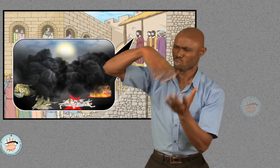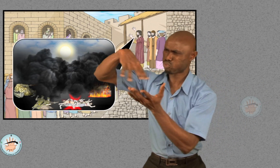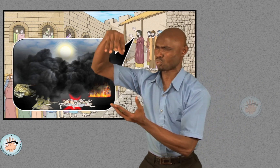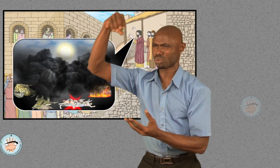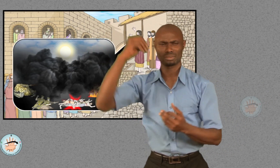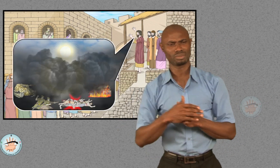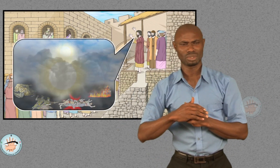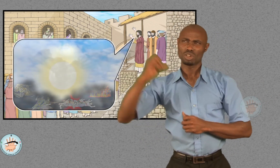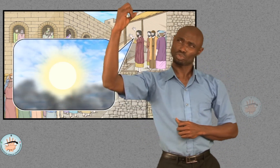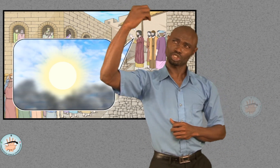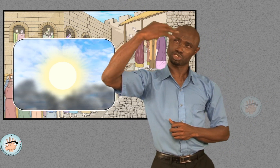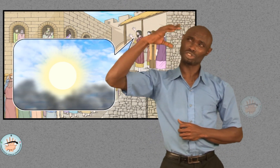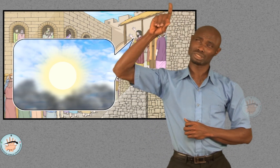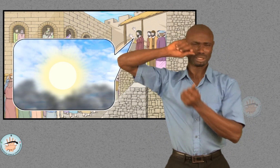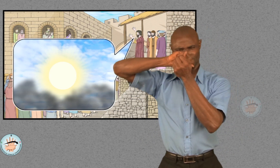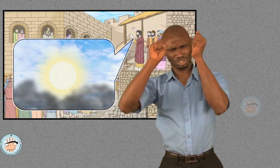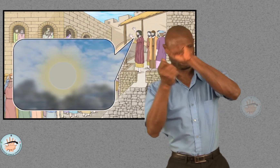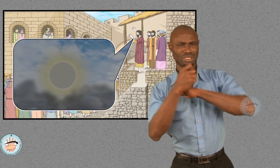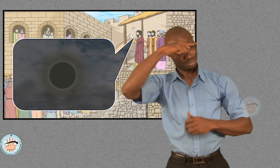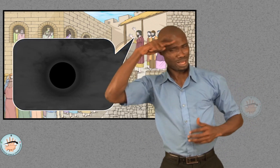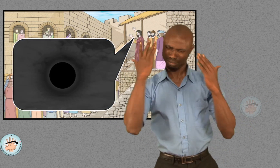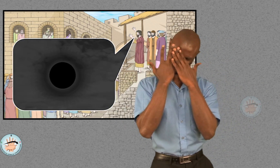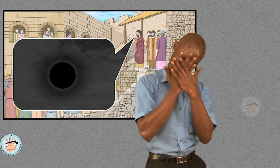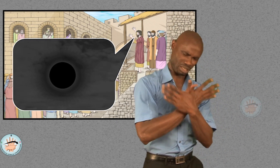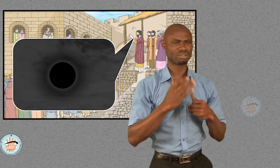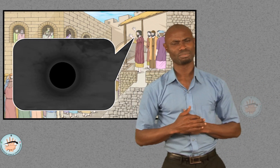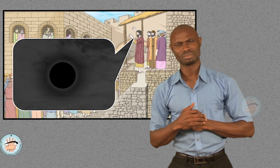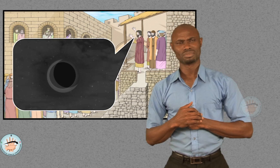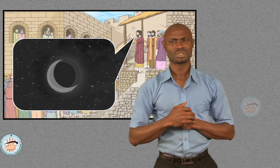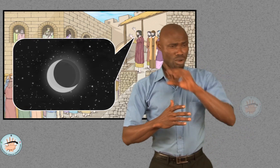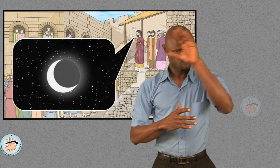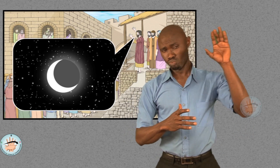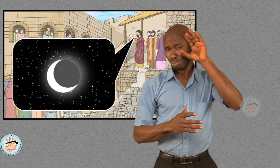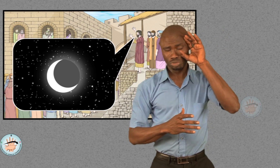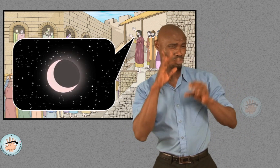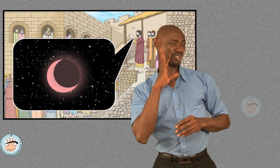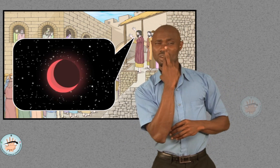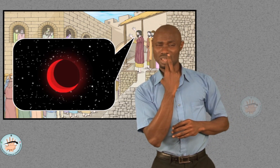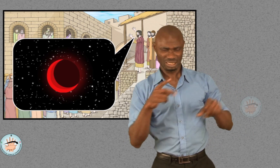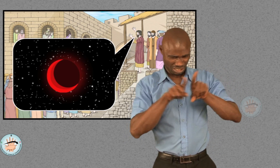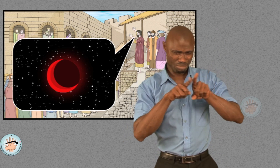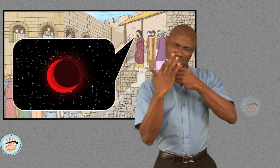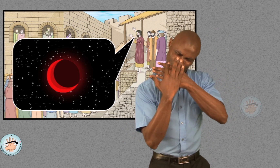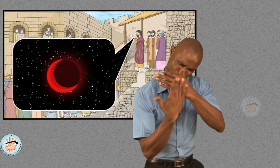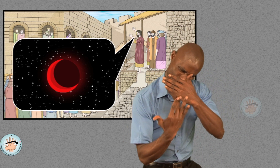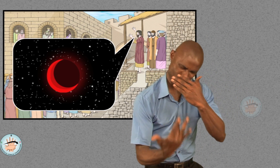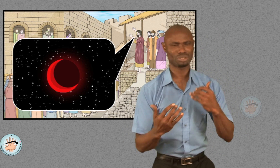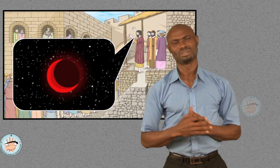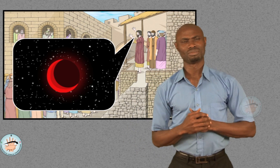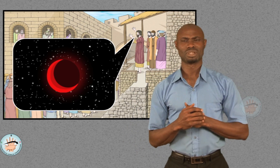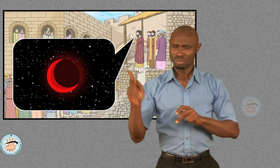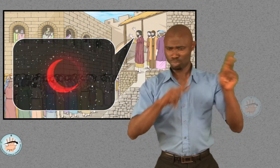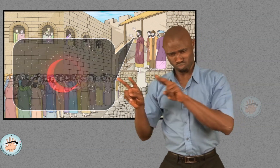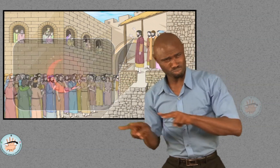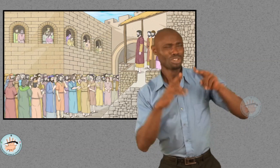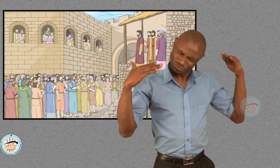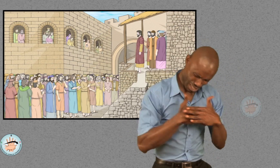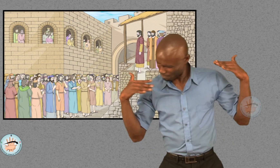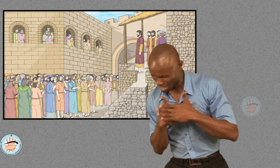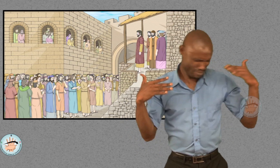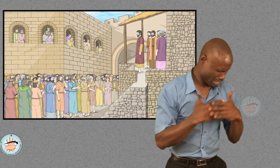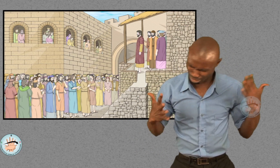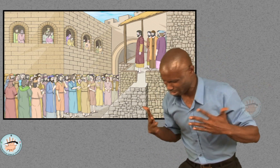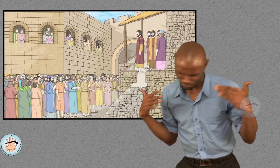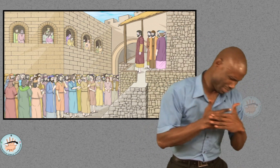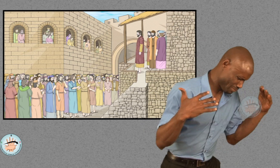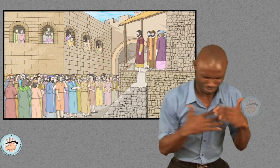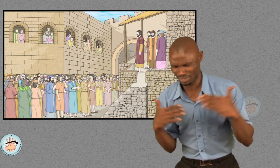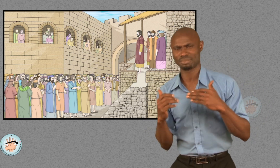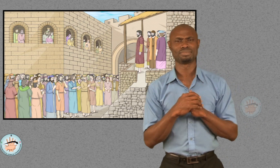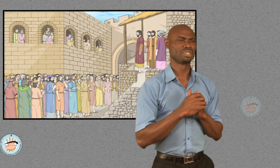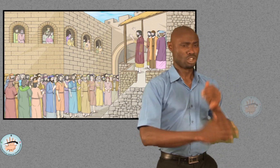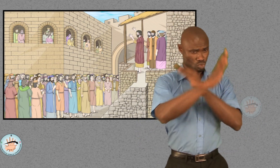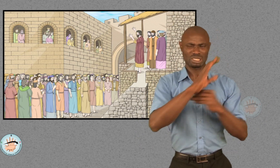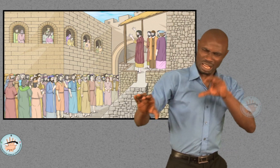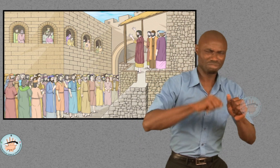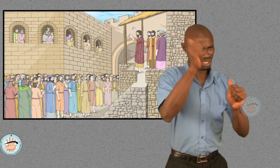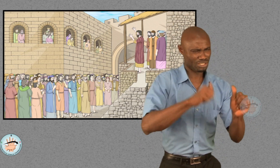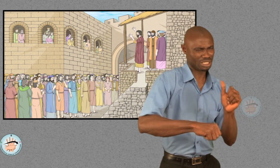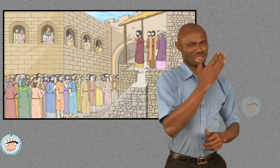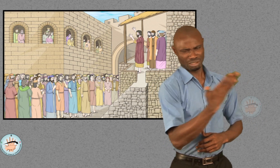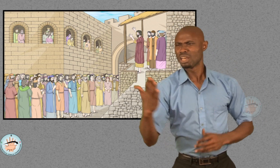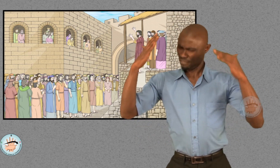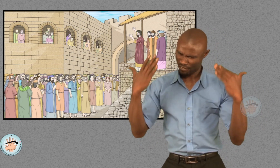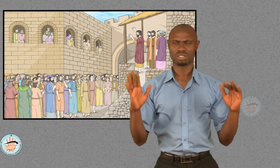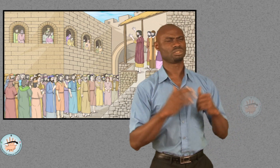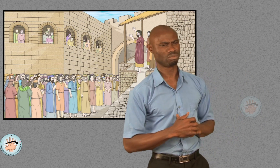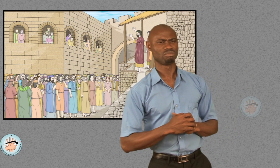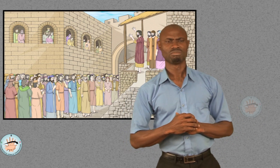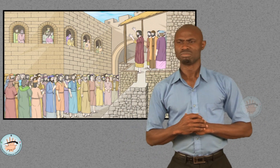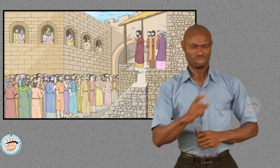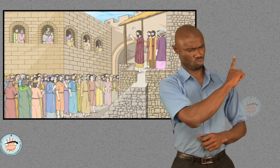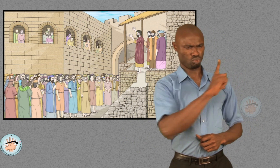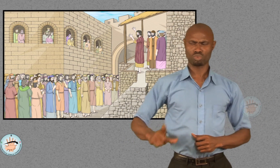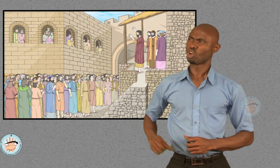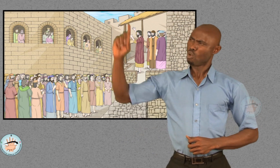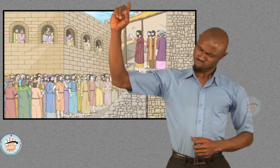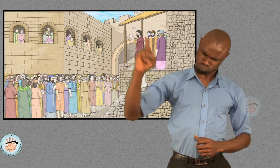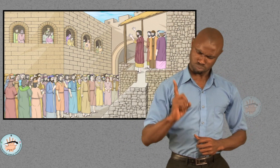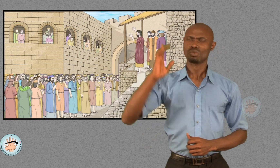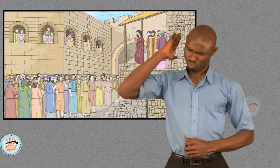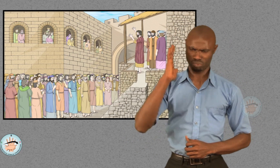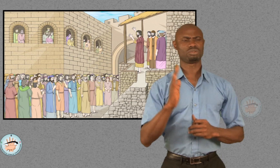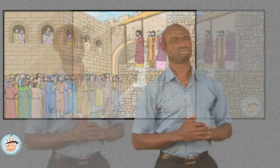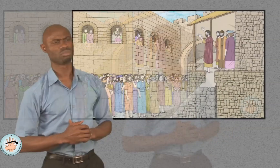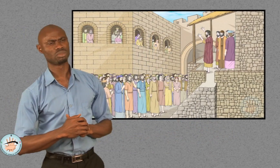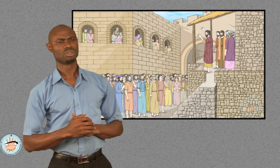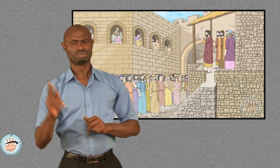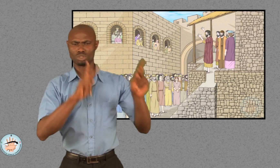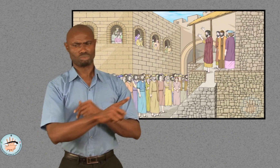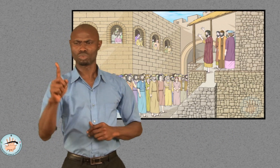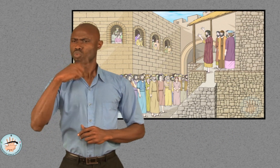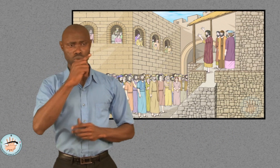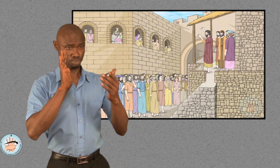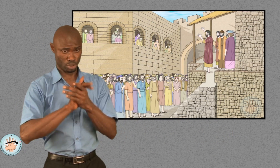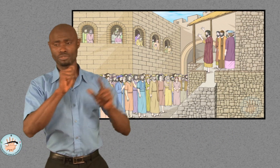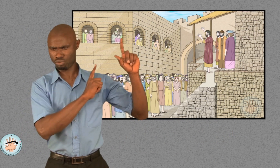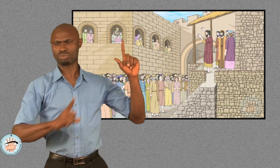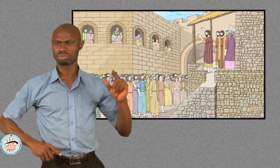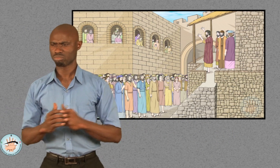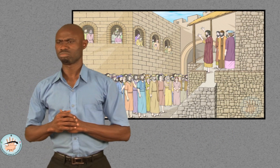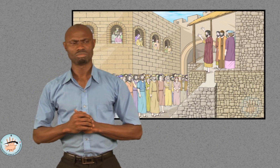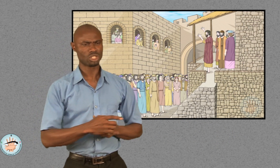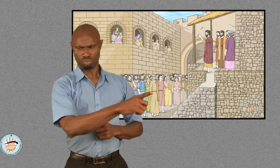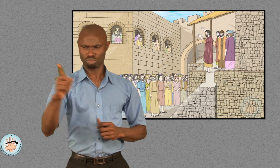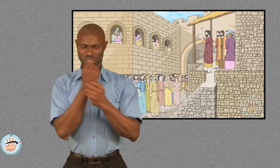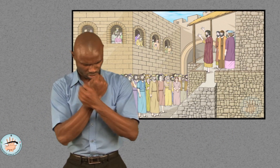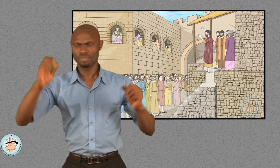The sun will be turned to darkness, and the moon to blood, before the coming of the great and glorious Day of the Lord.